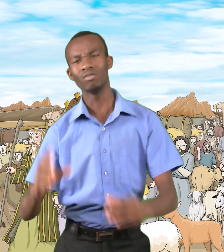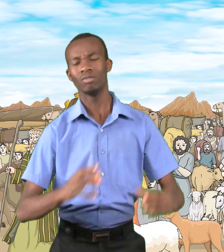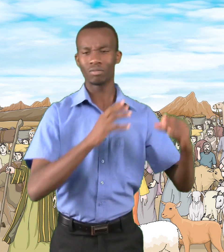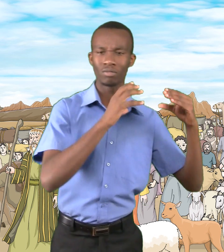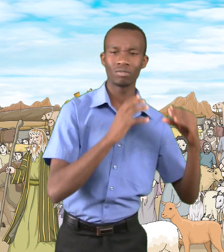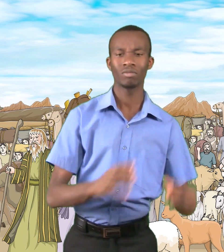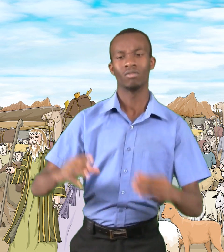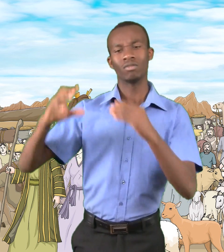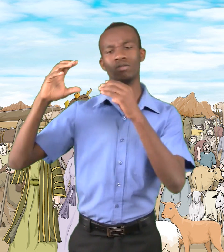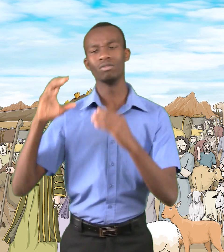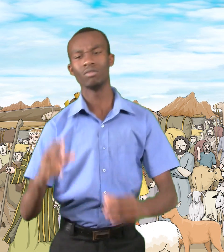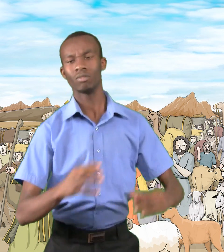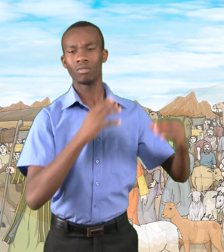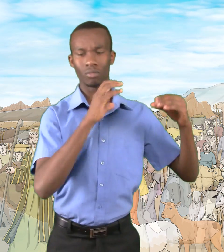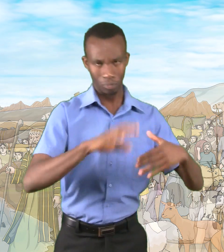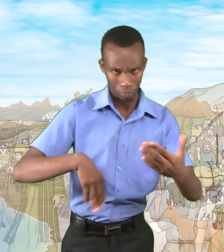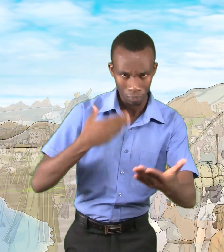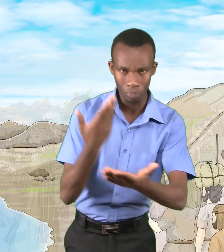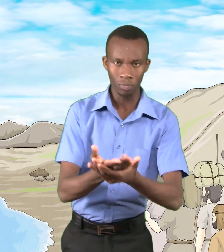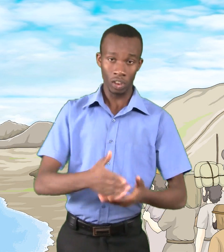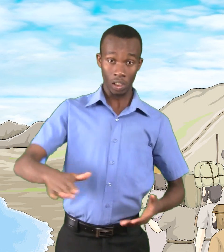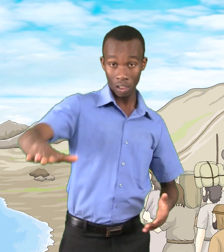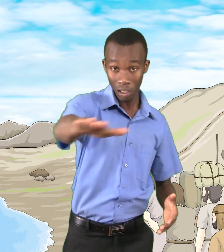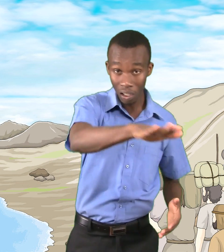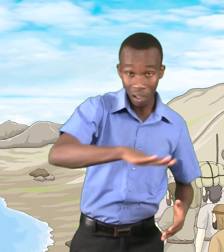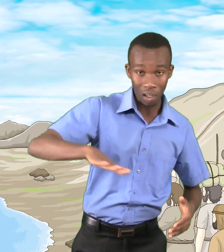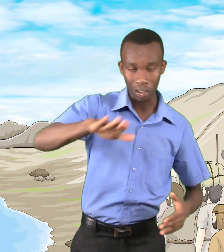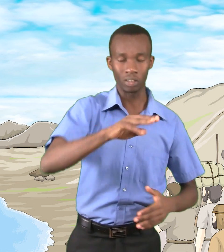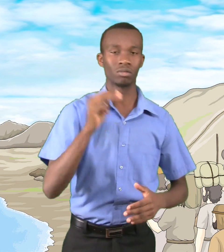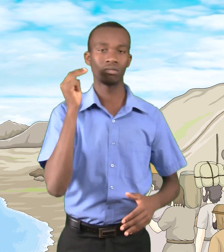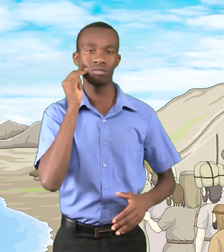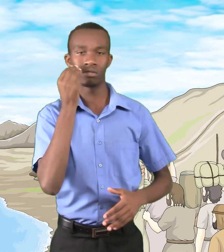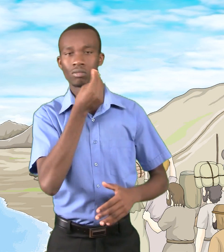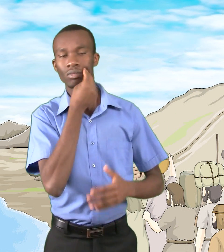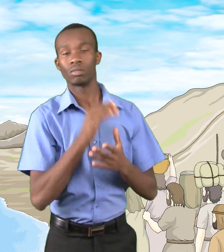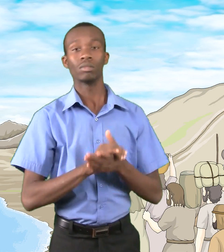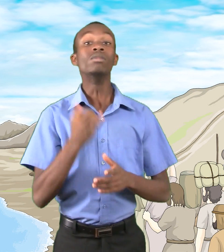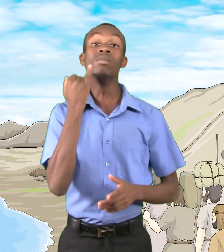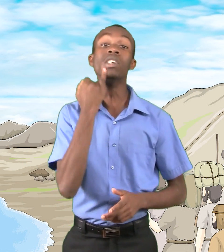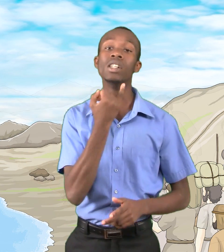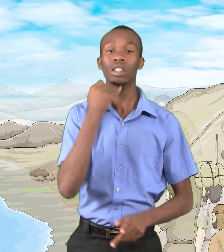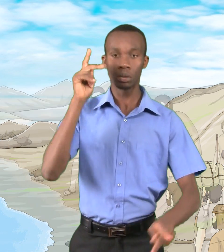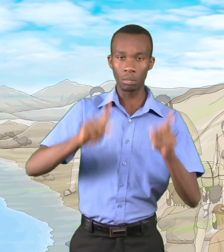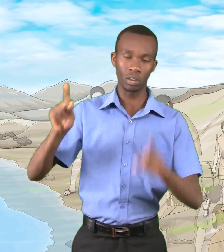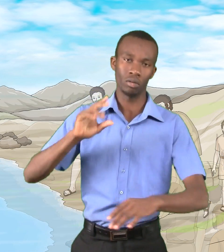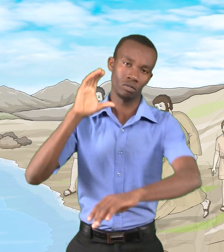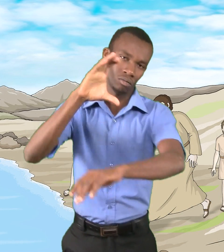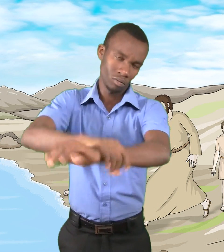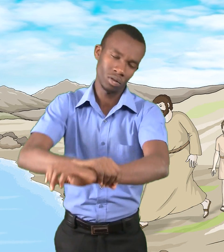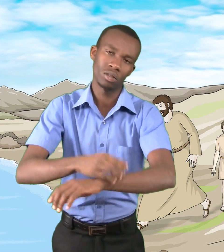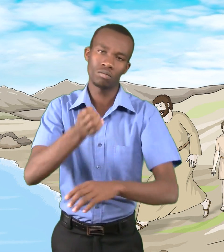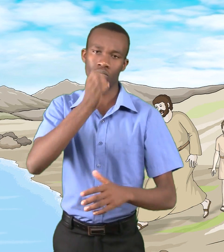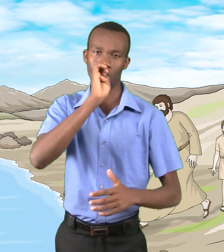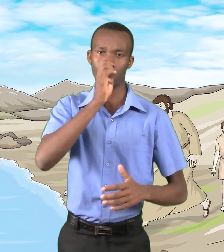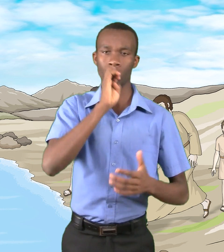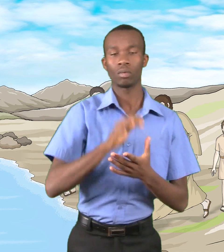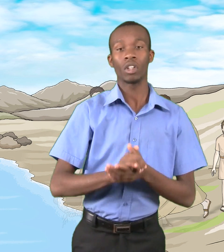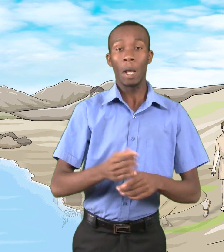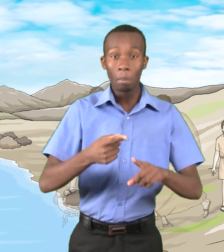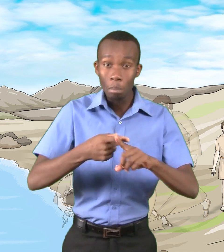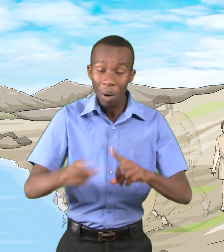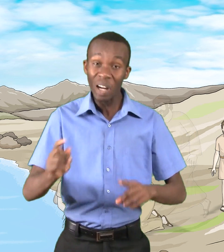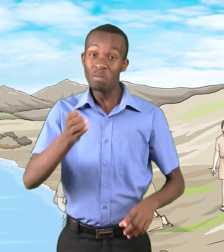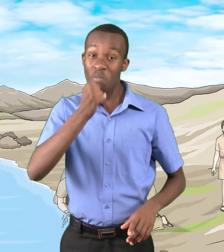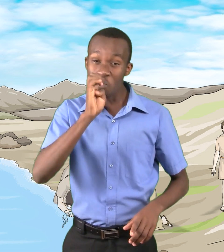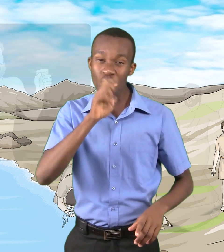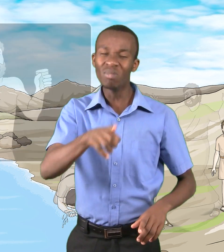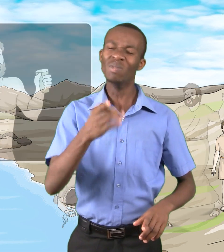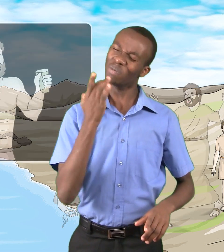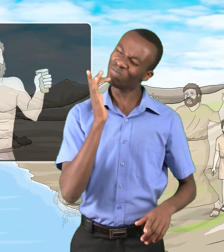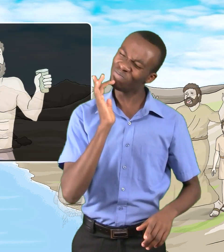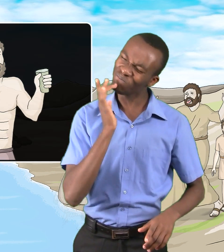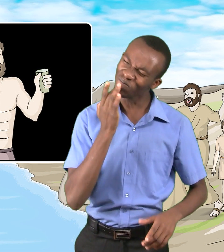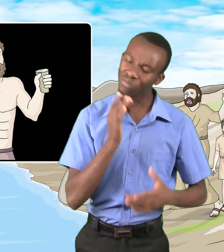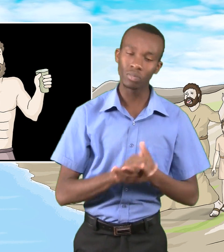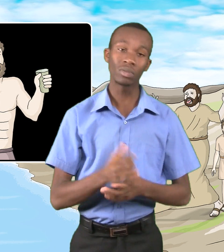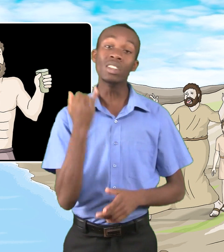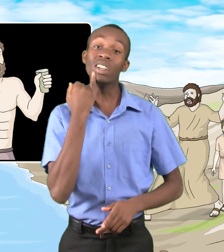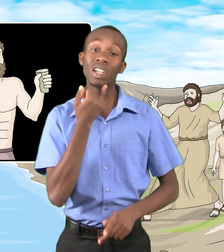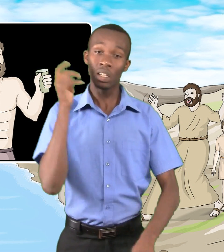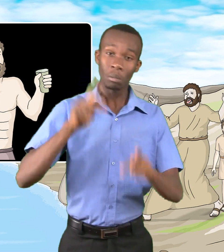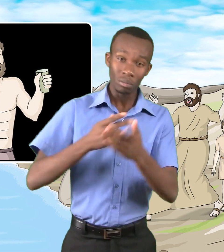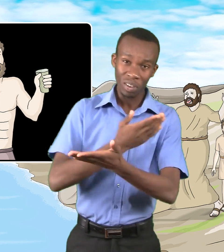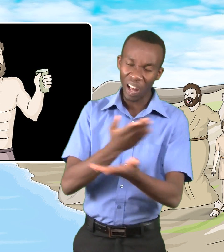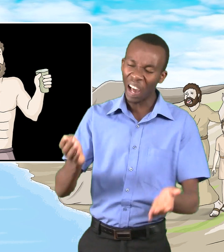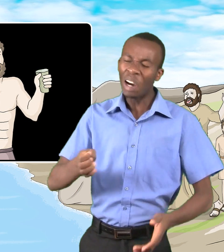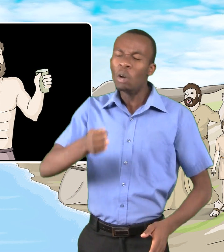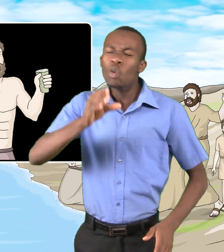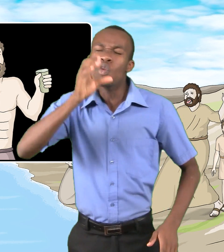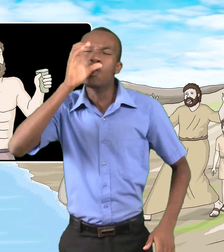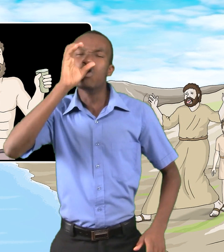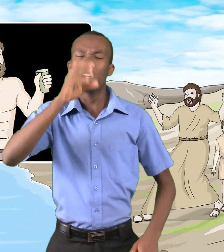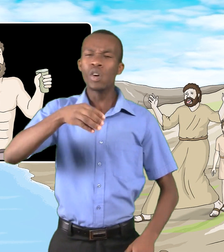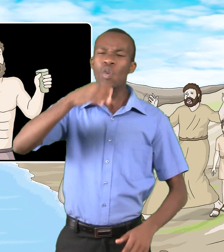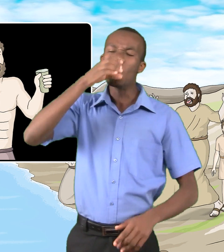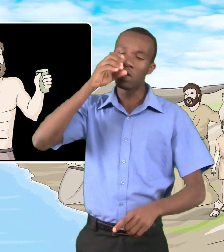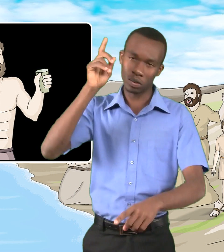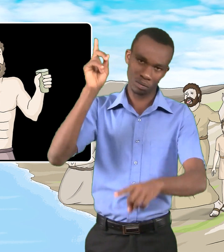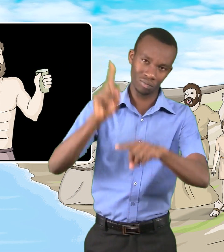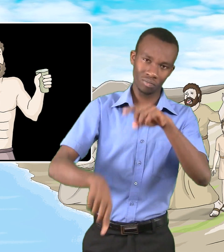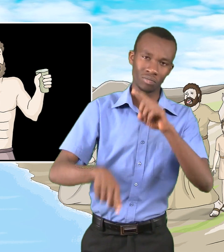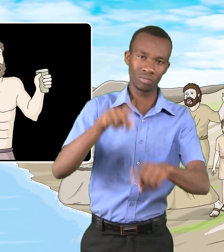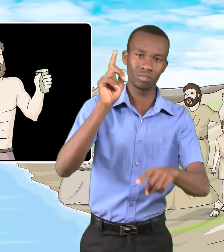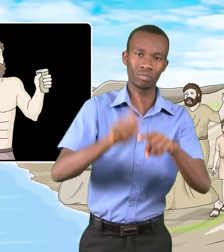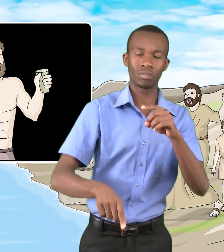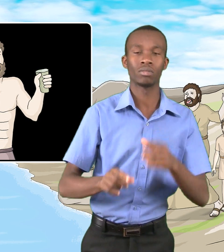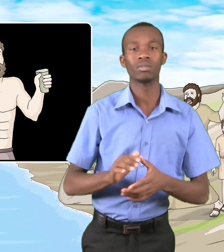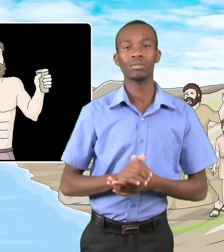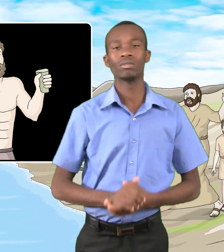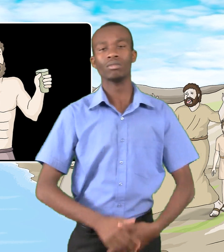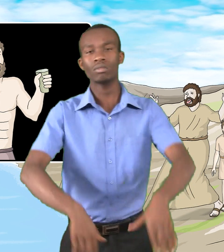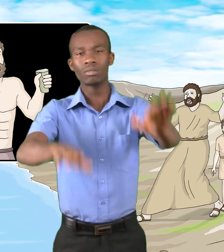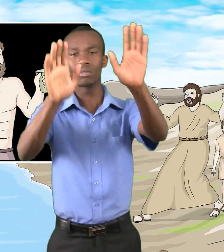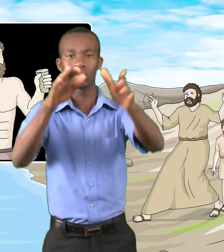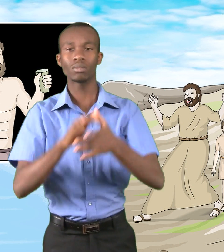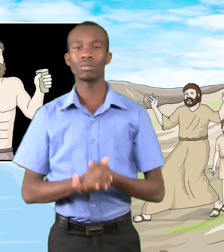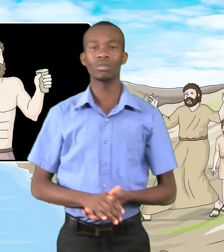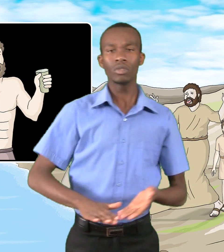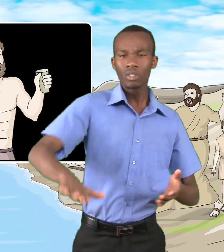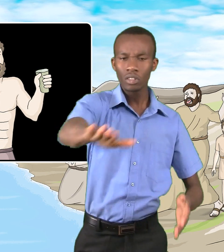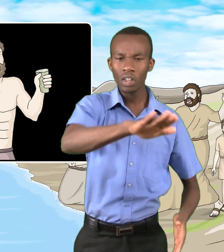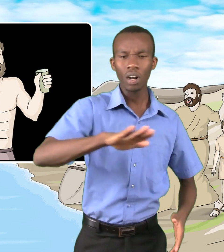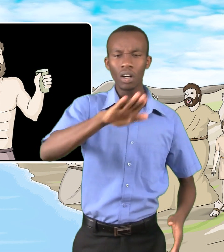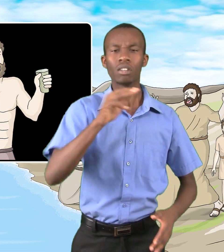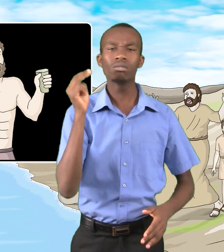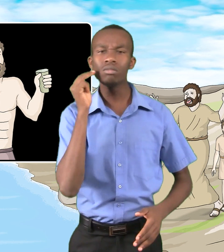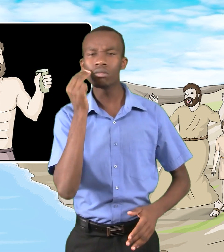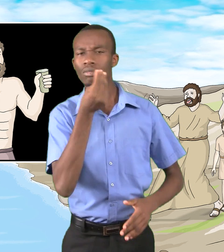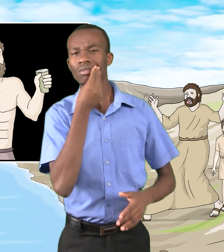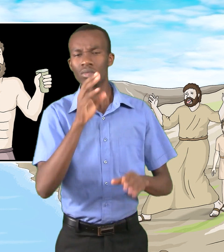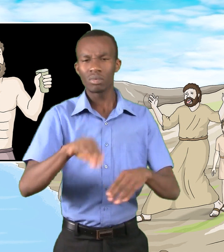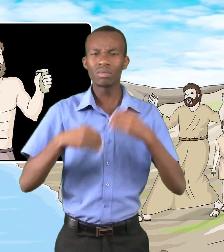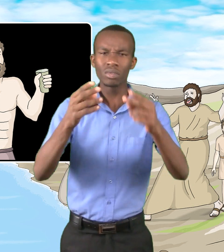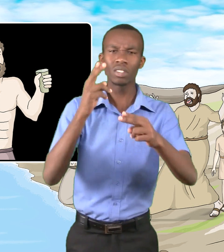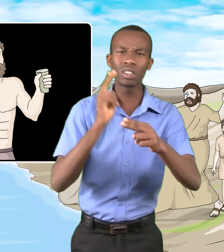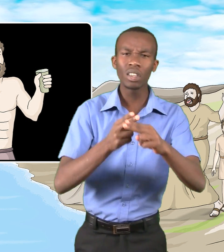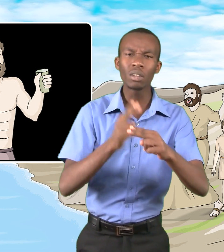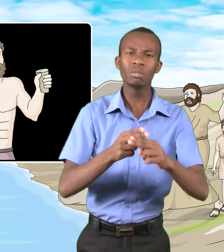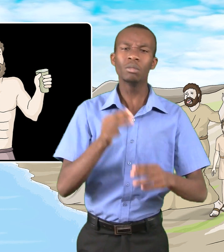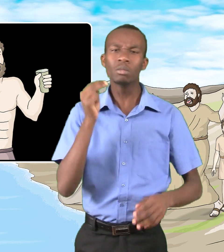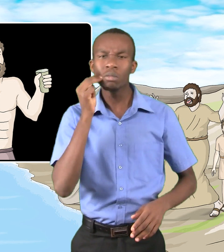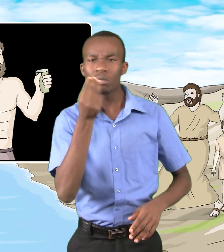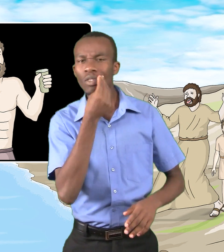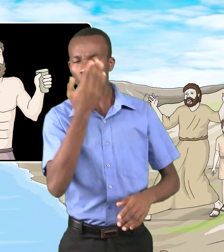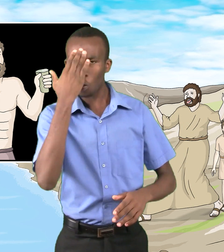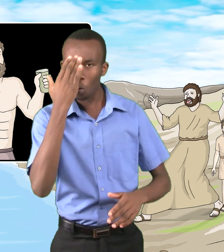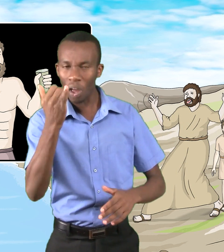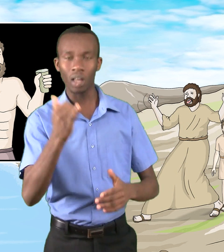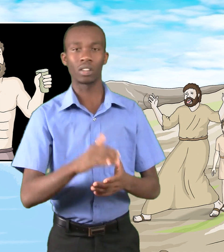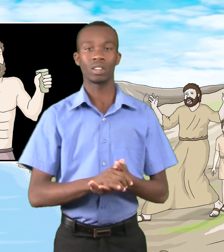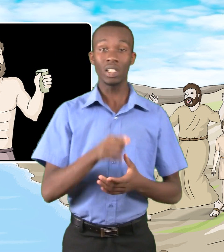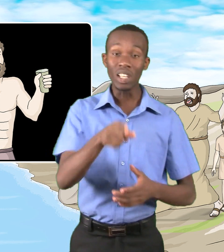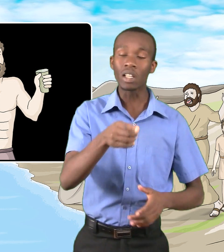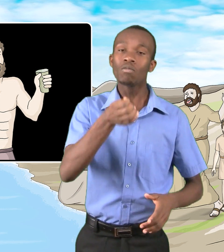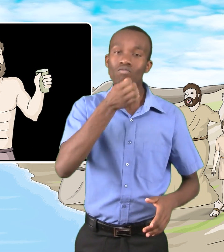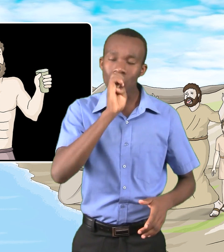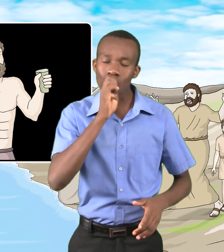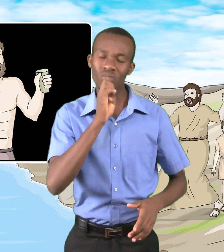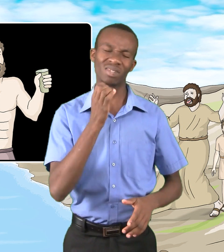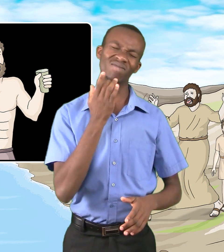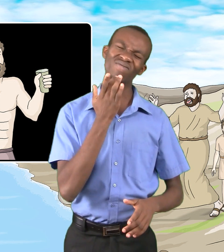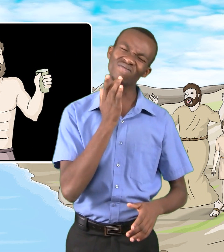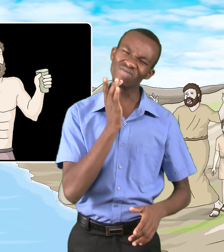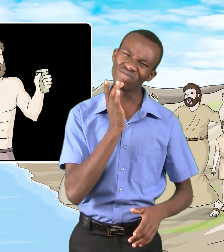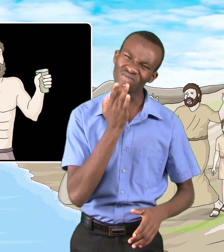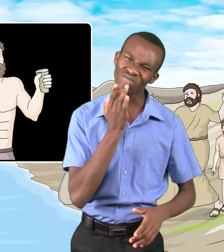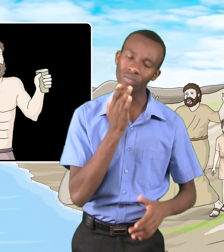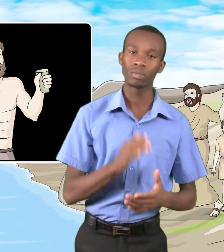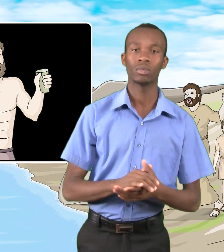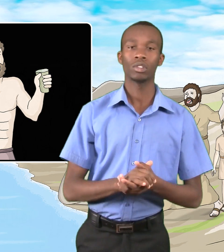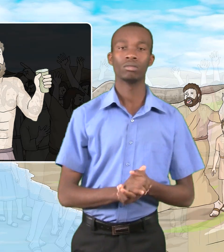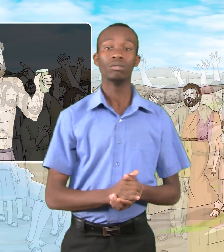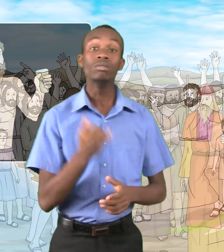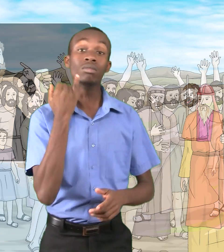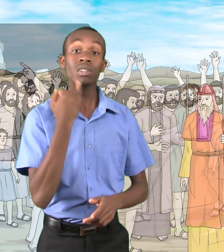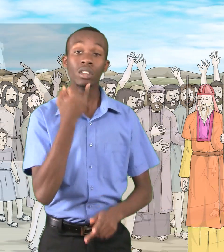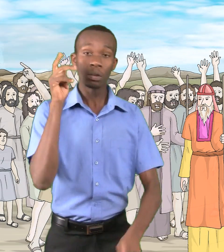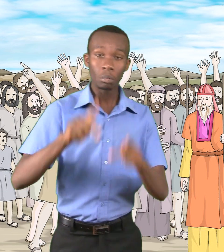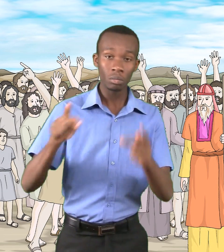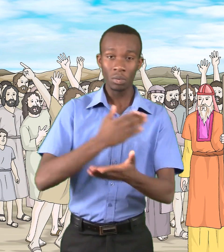And when they came to Marah, they could not drink the water there because it was bitter.